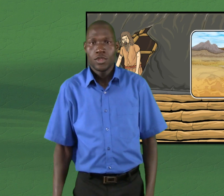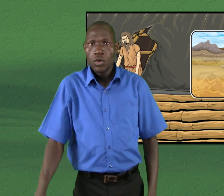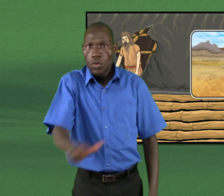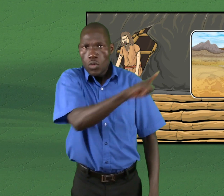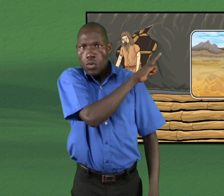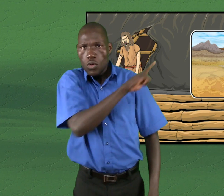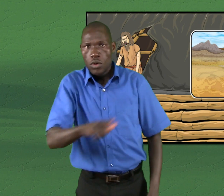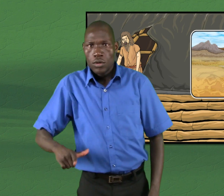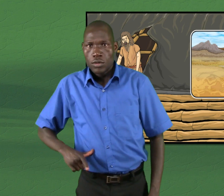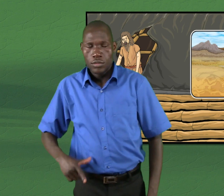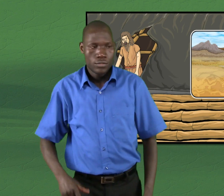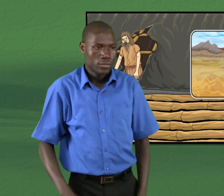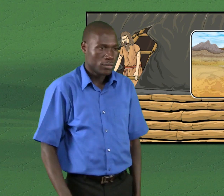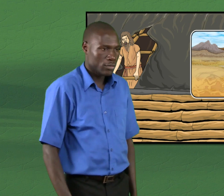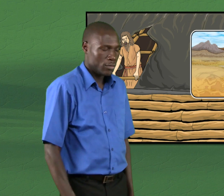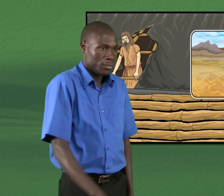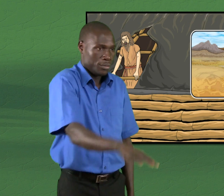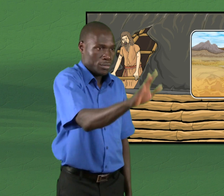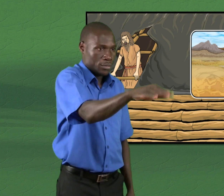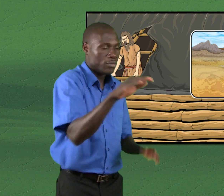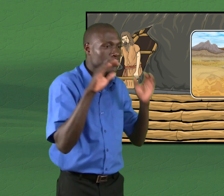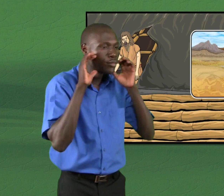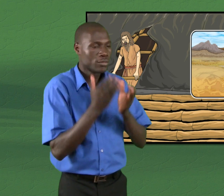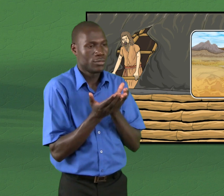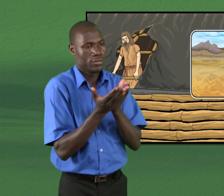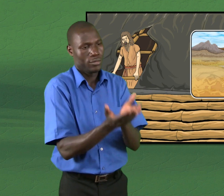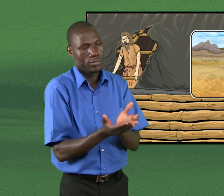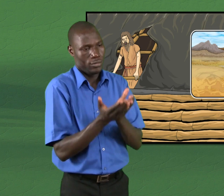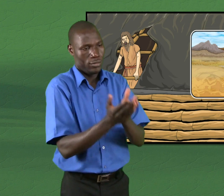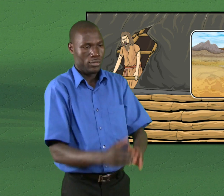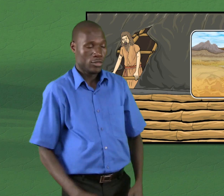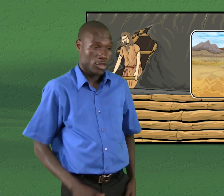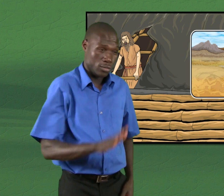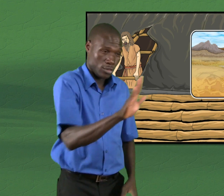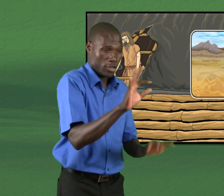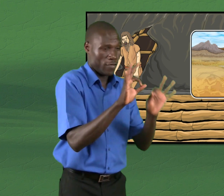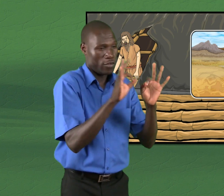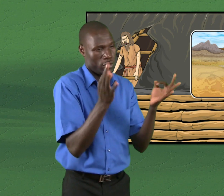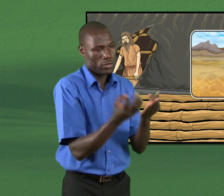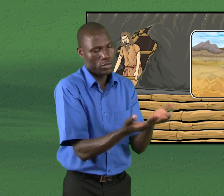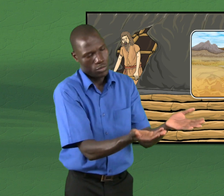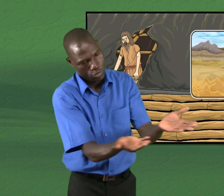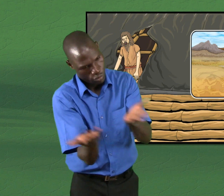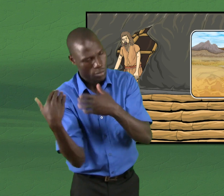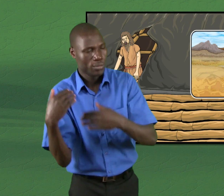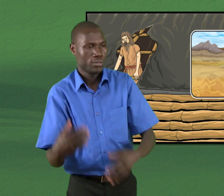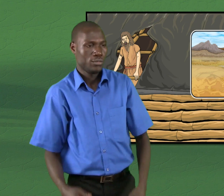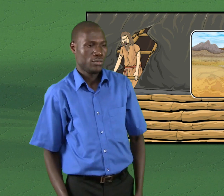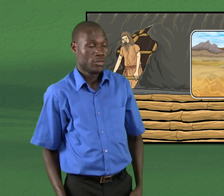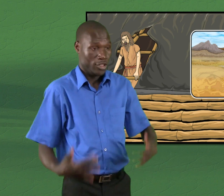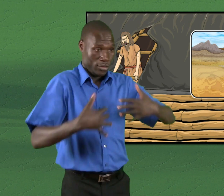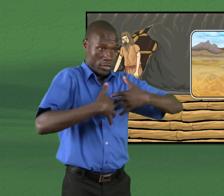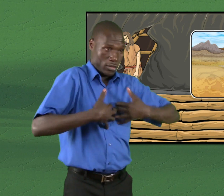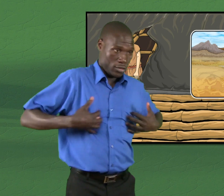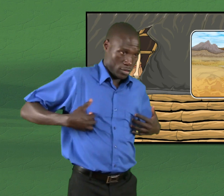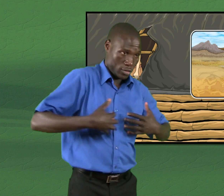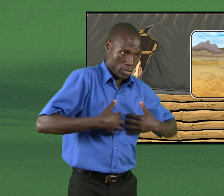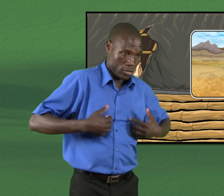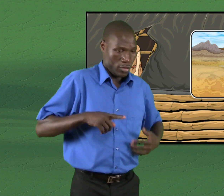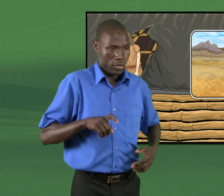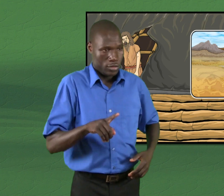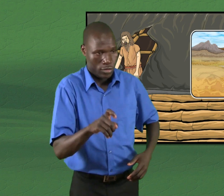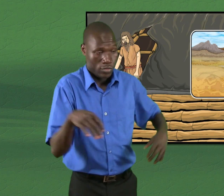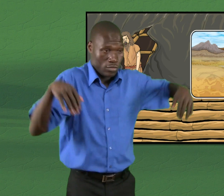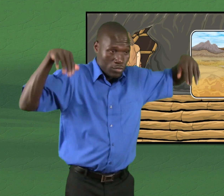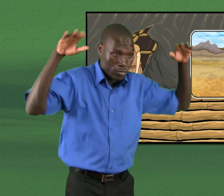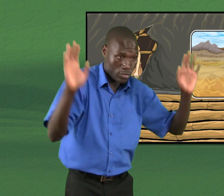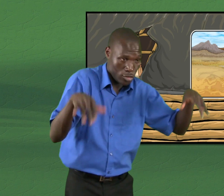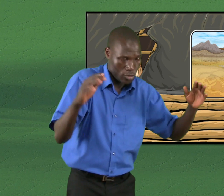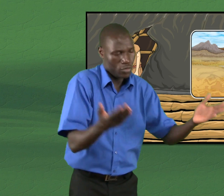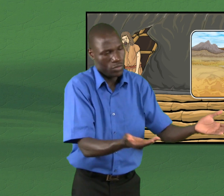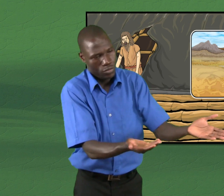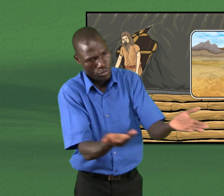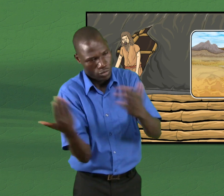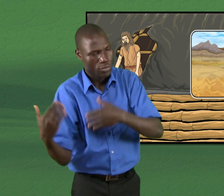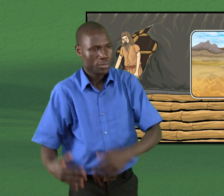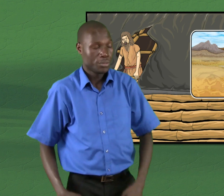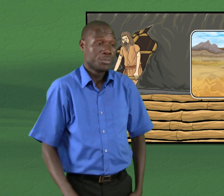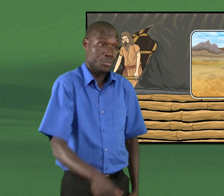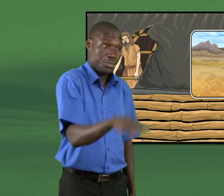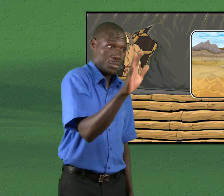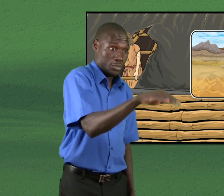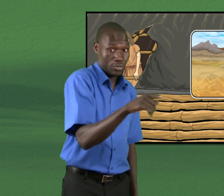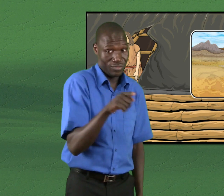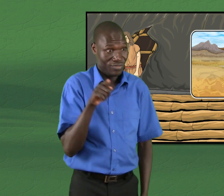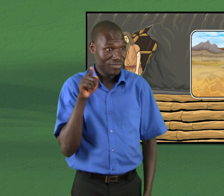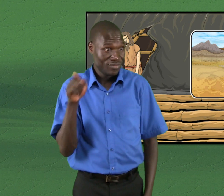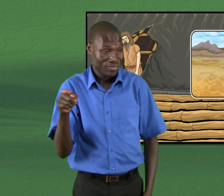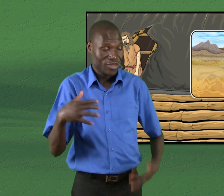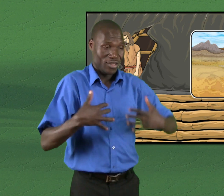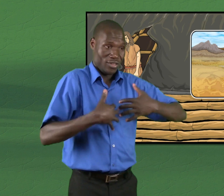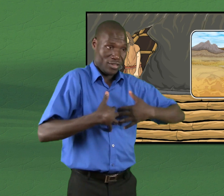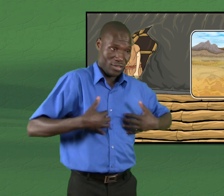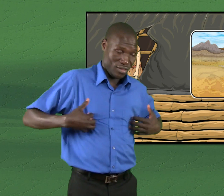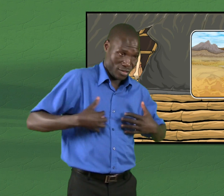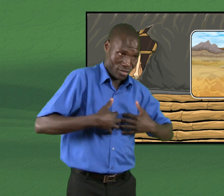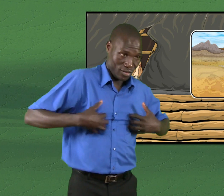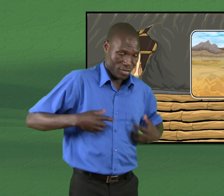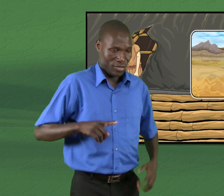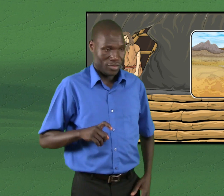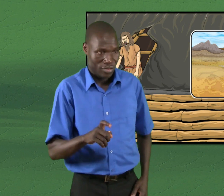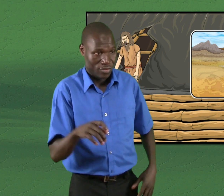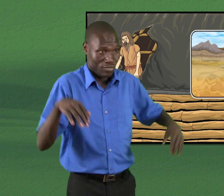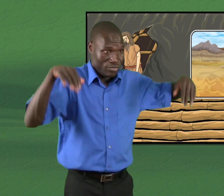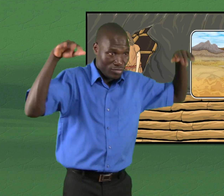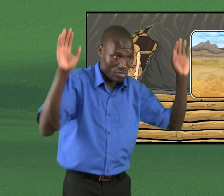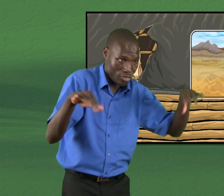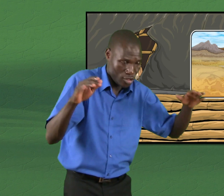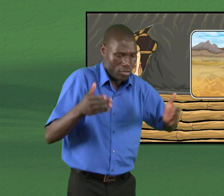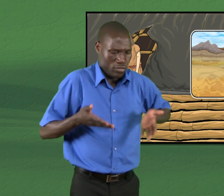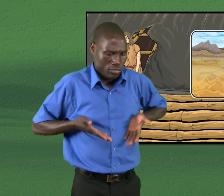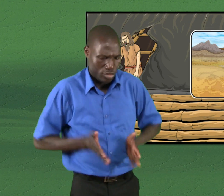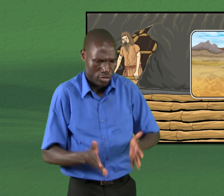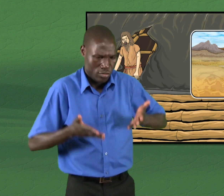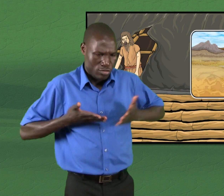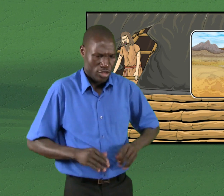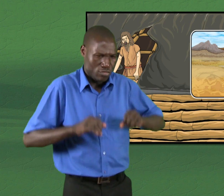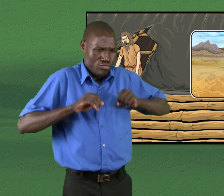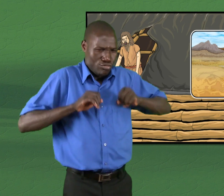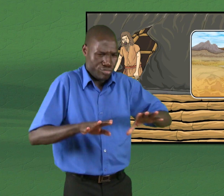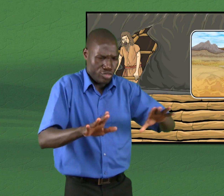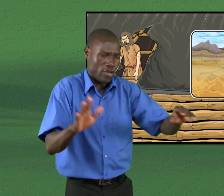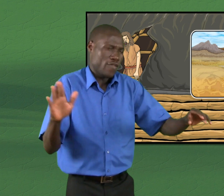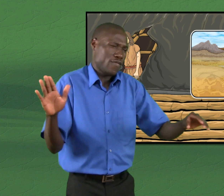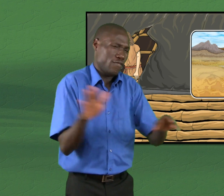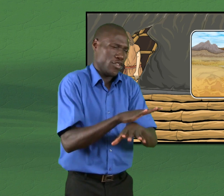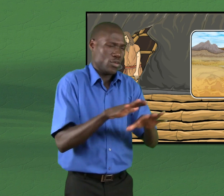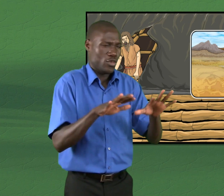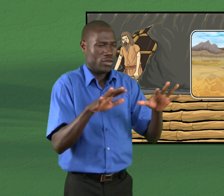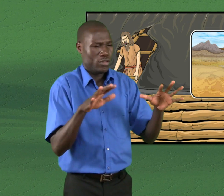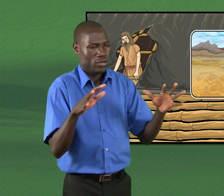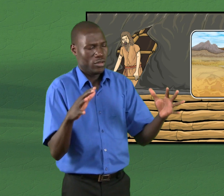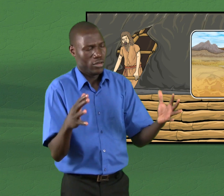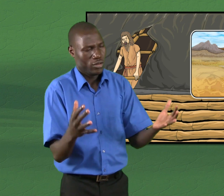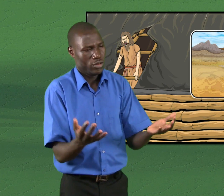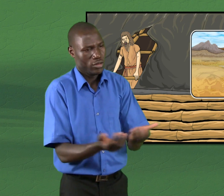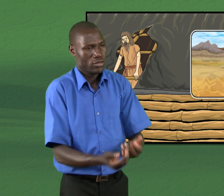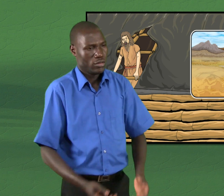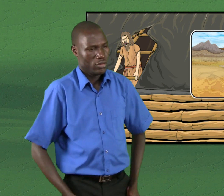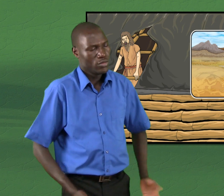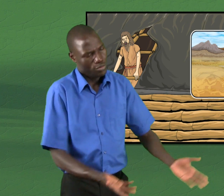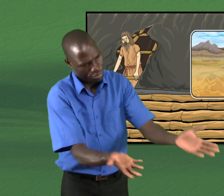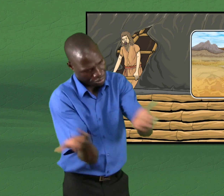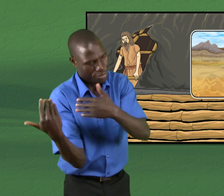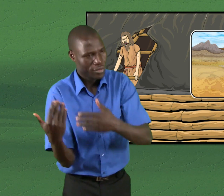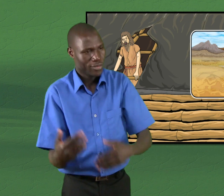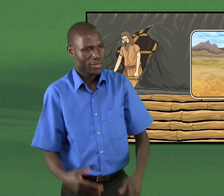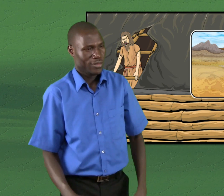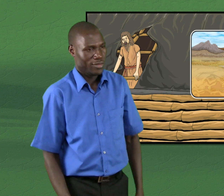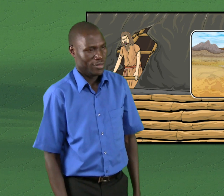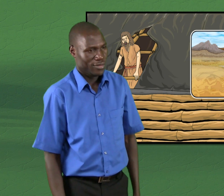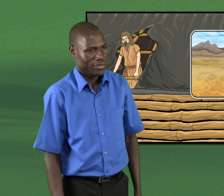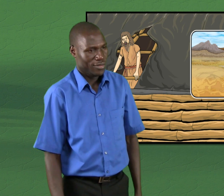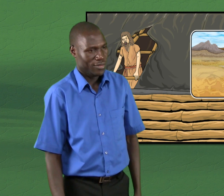Then God said to Noah, “Come out of the ark, you and your wife, along with your sons and their wives.